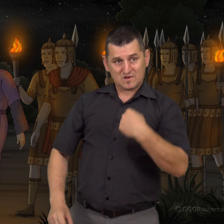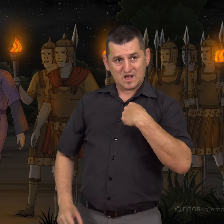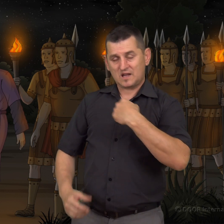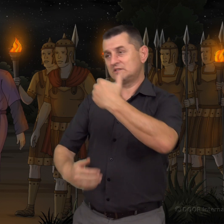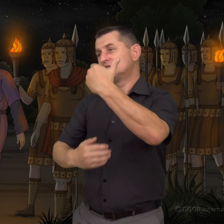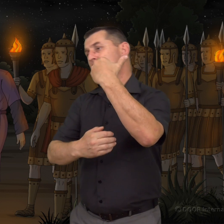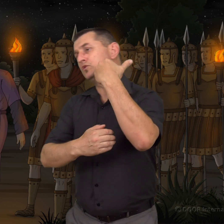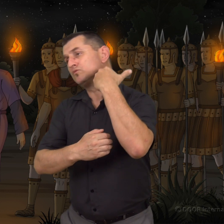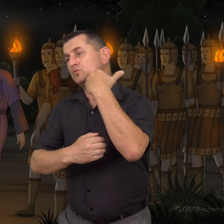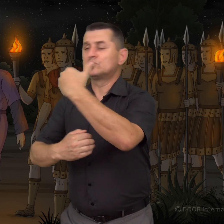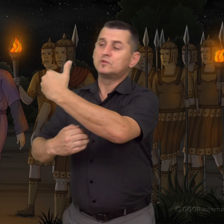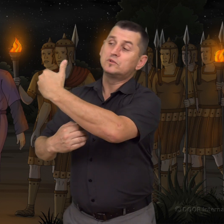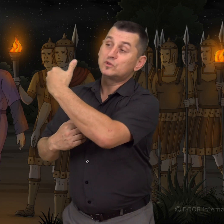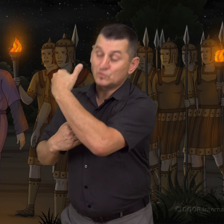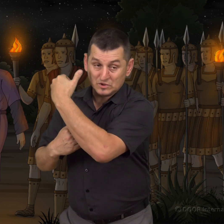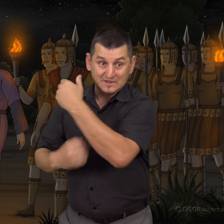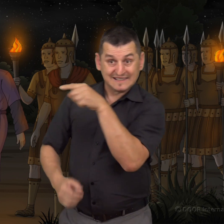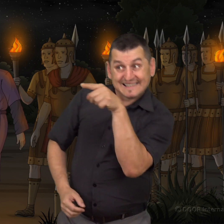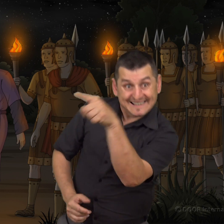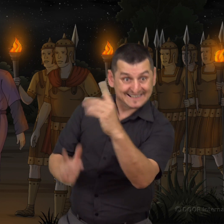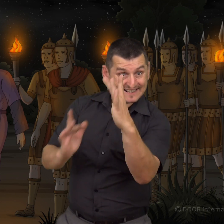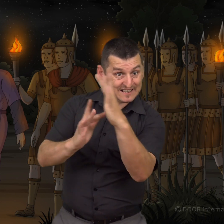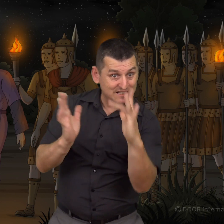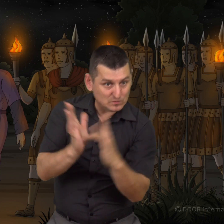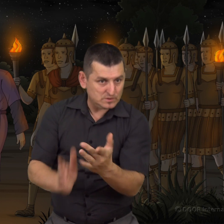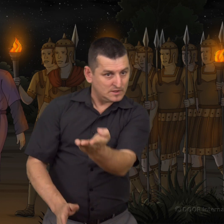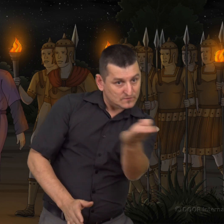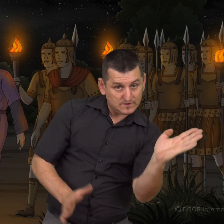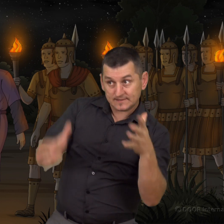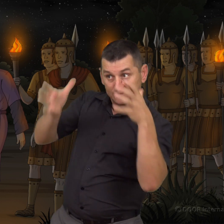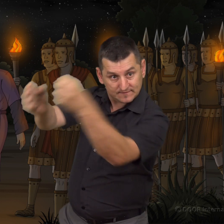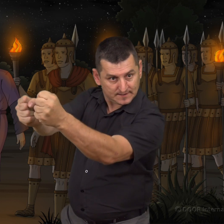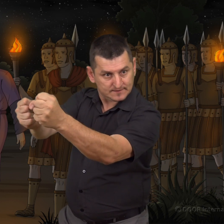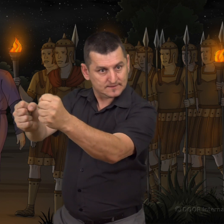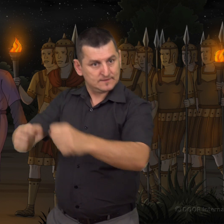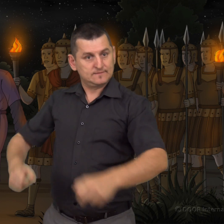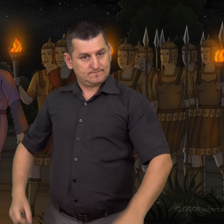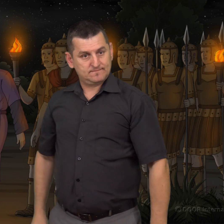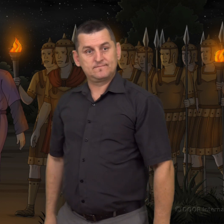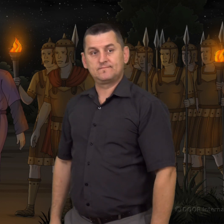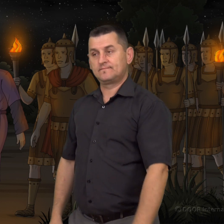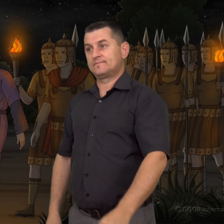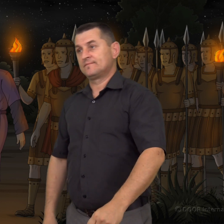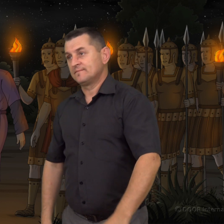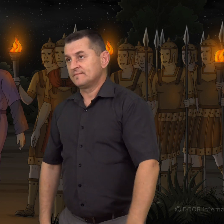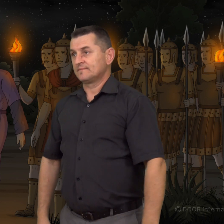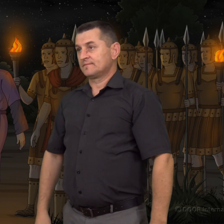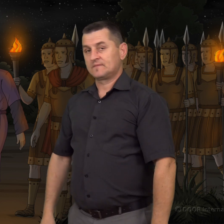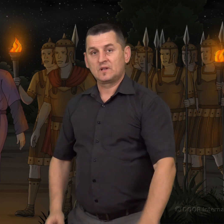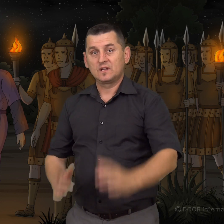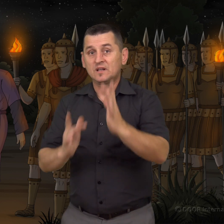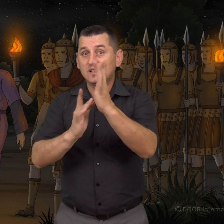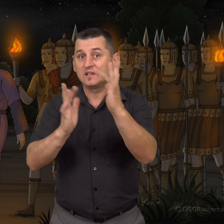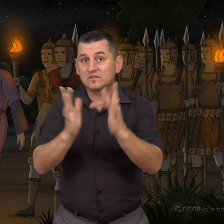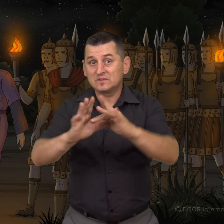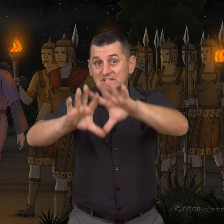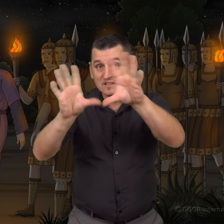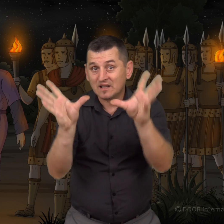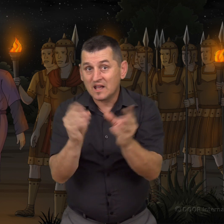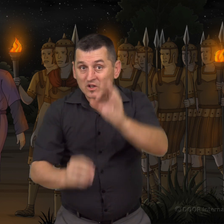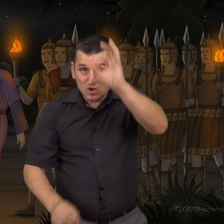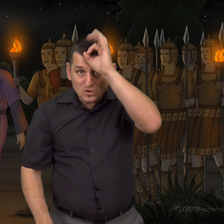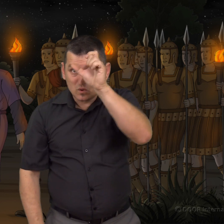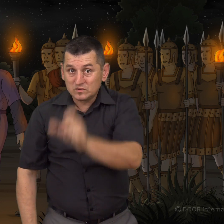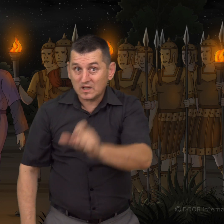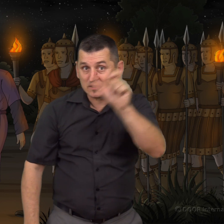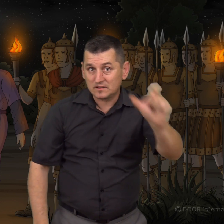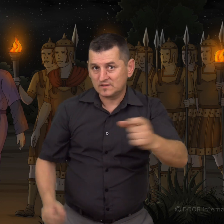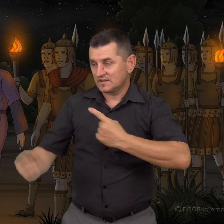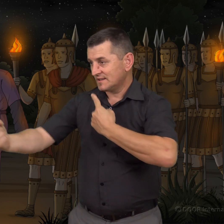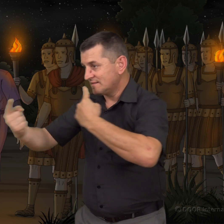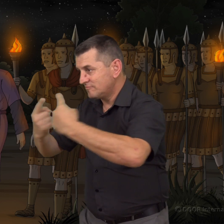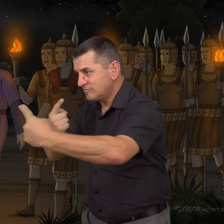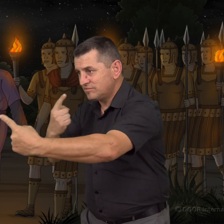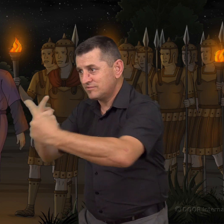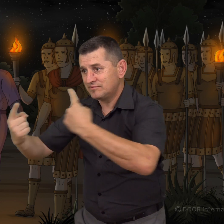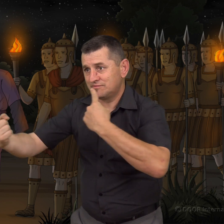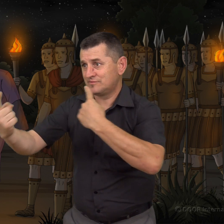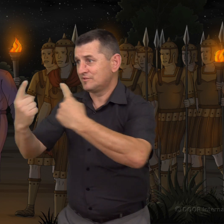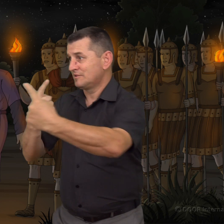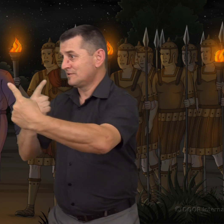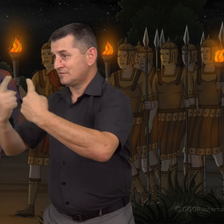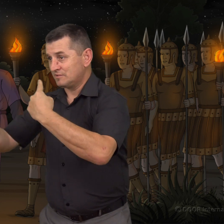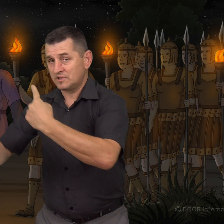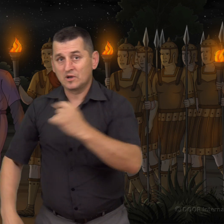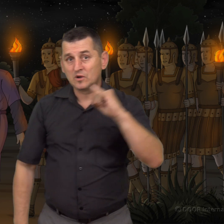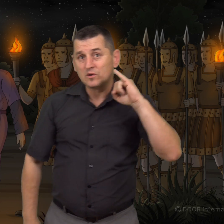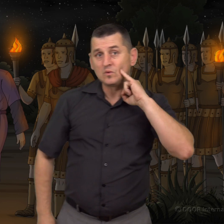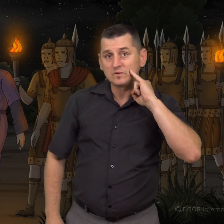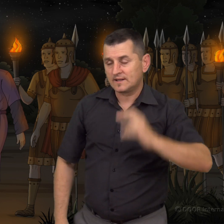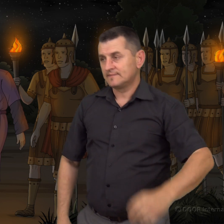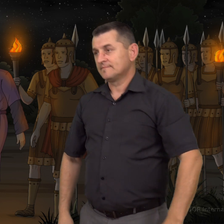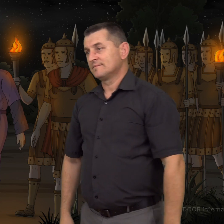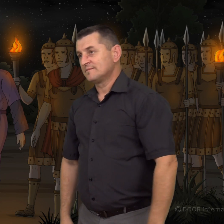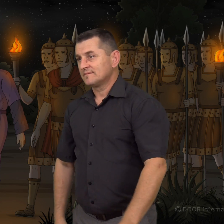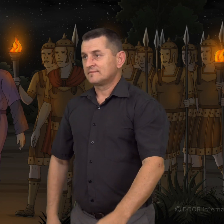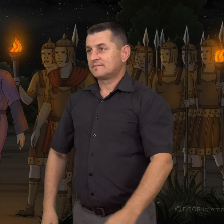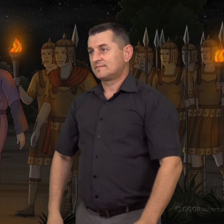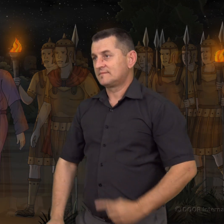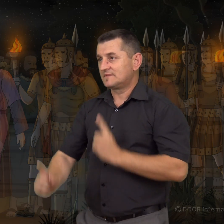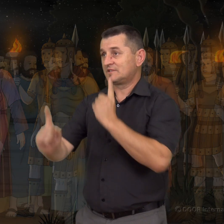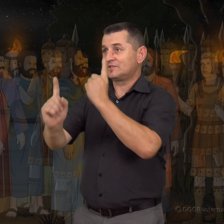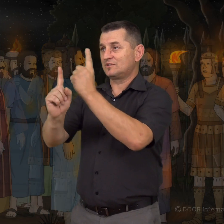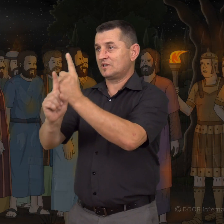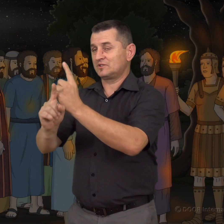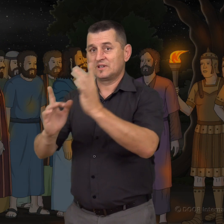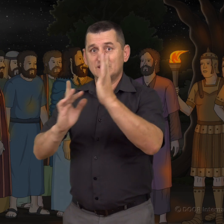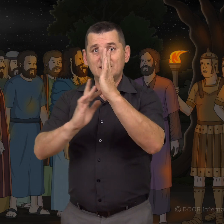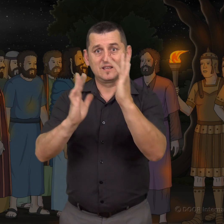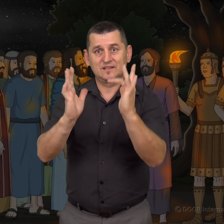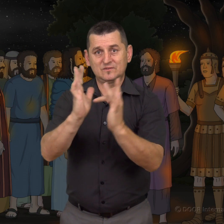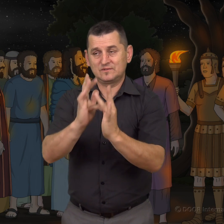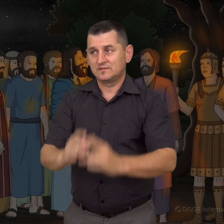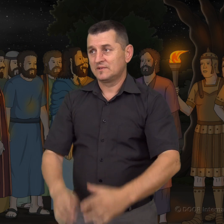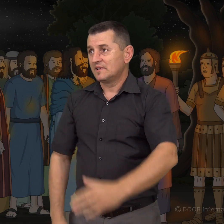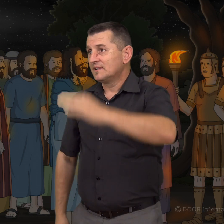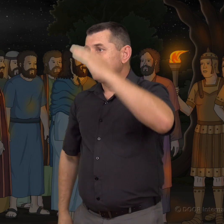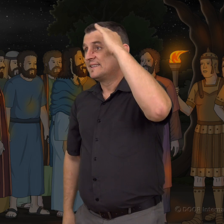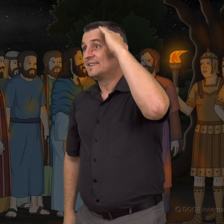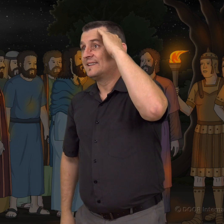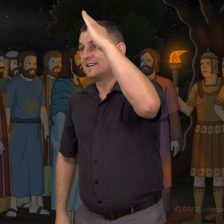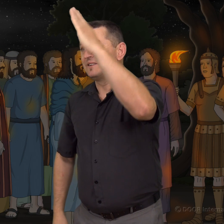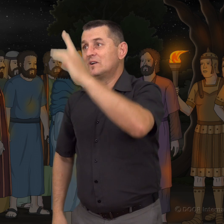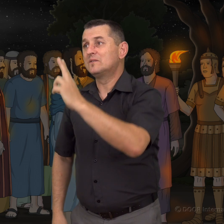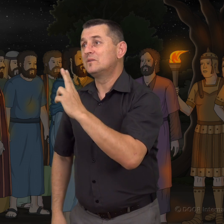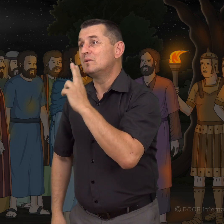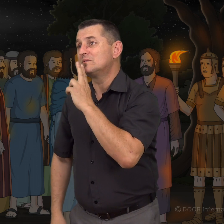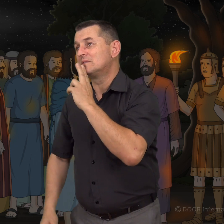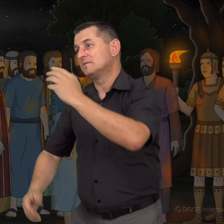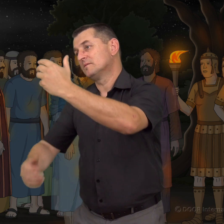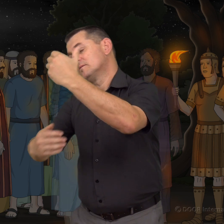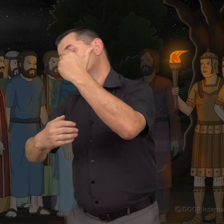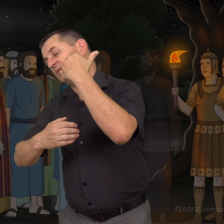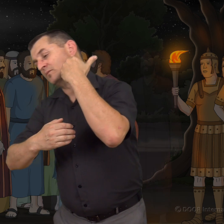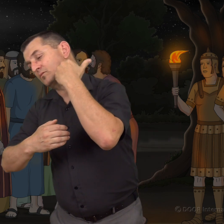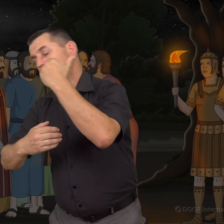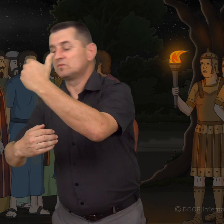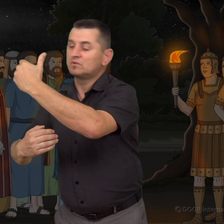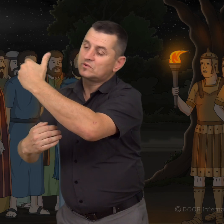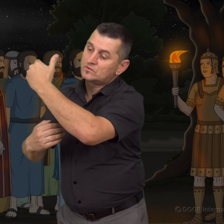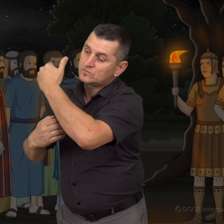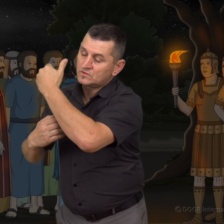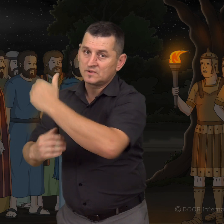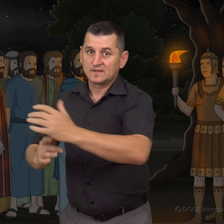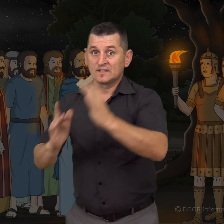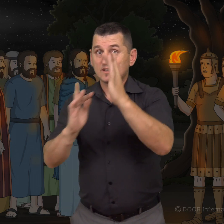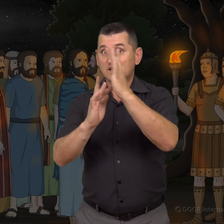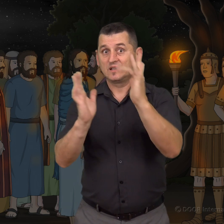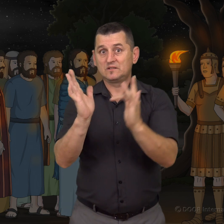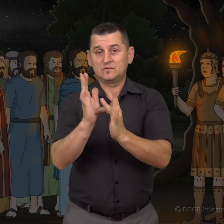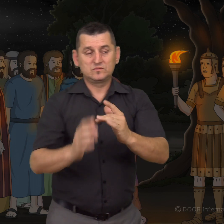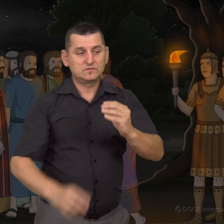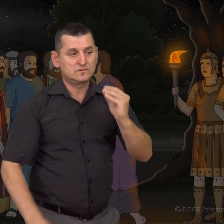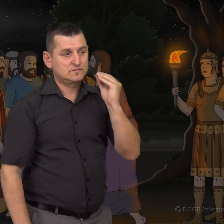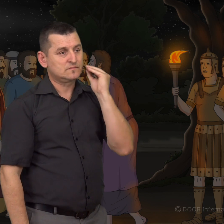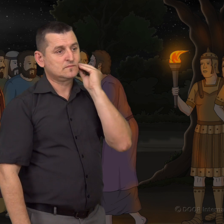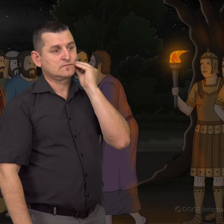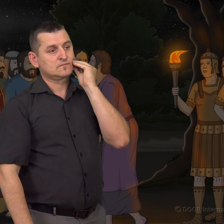arrest Him.” Going directly to Jesus, he said, “Greetings, Rabbi!”